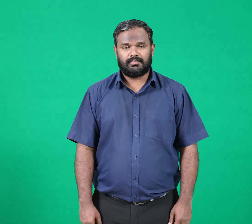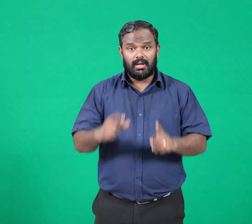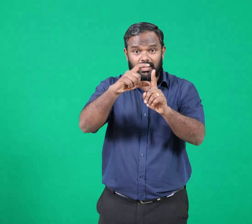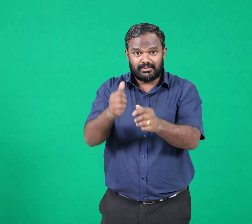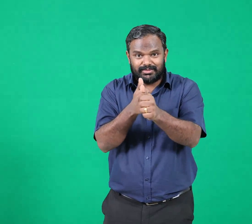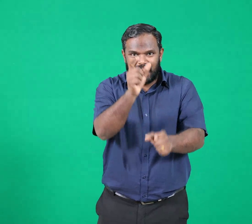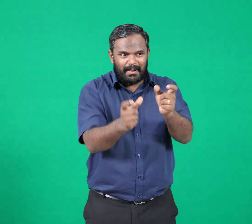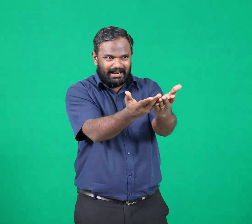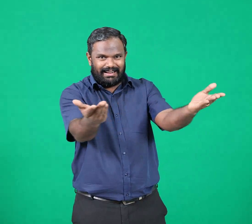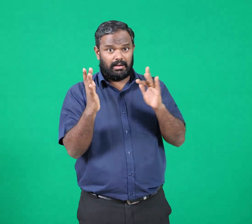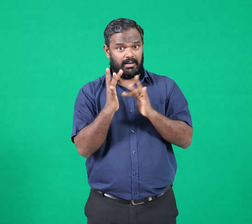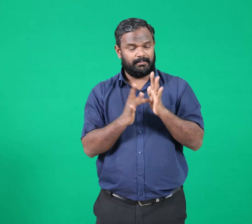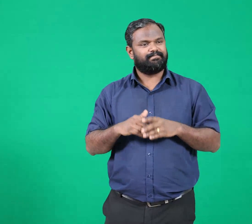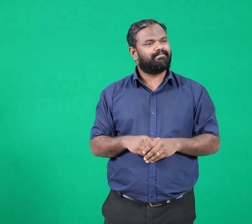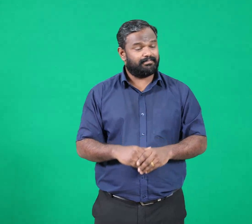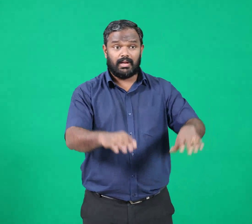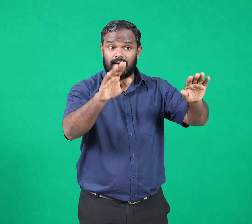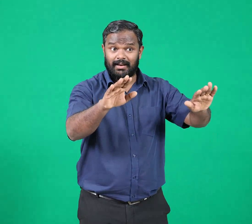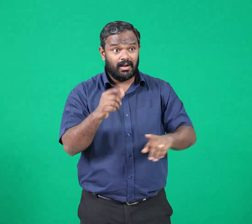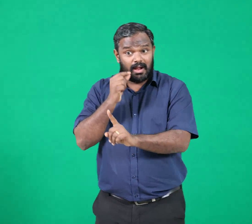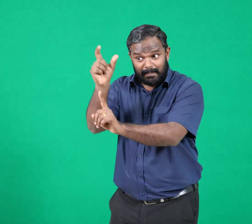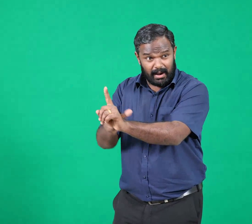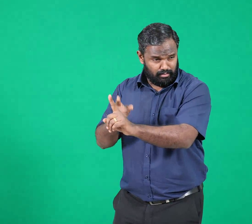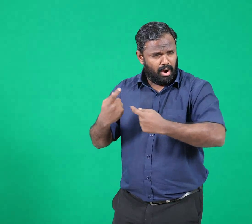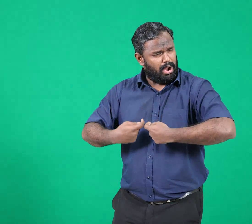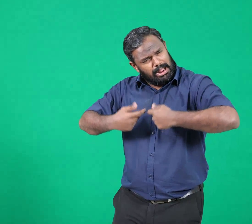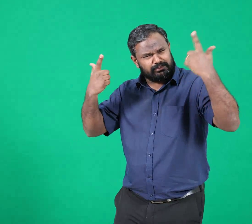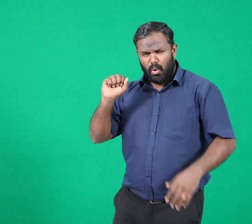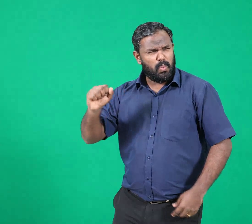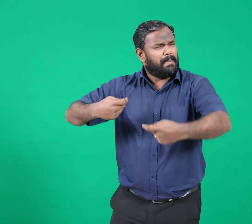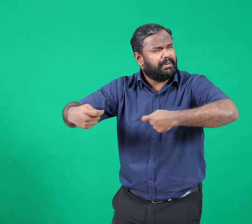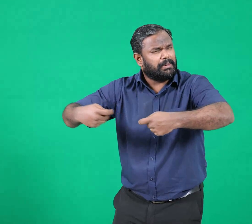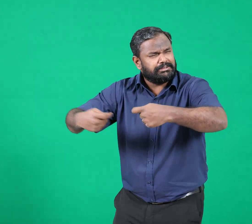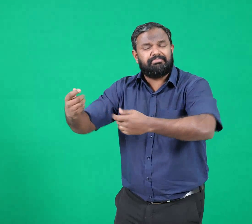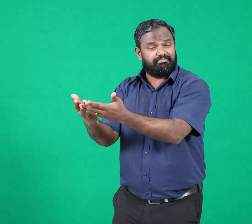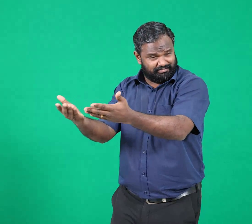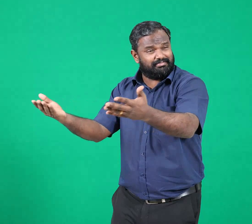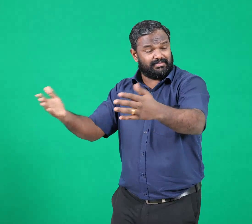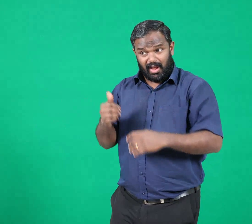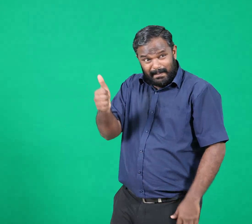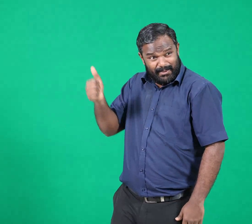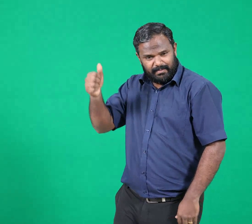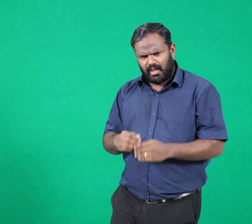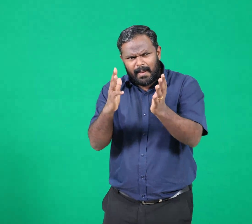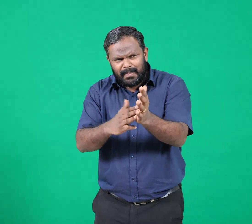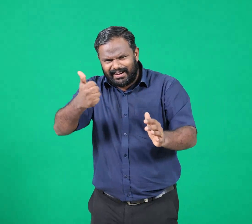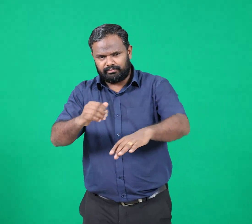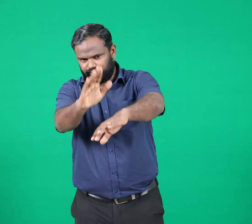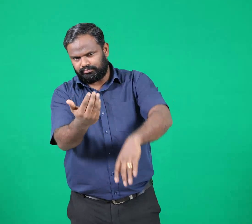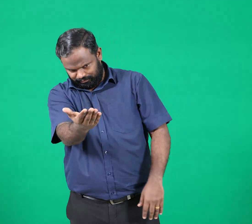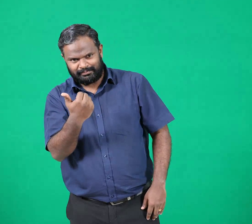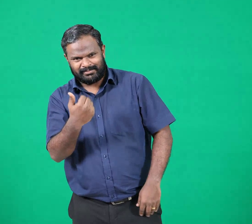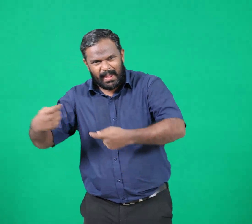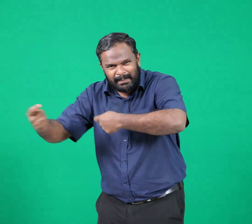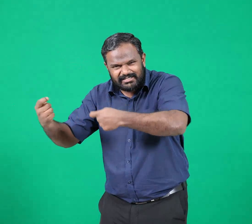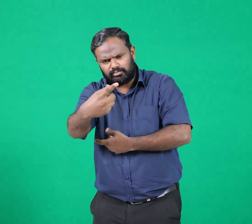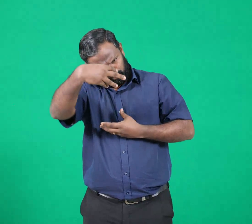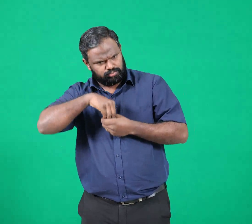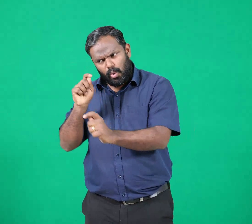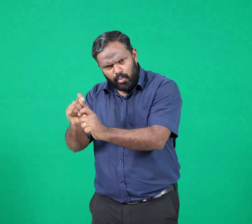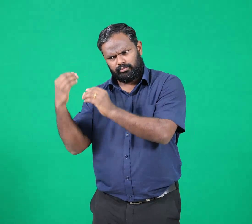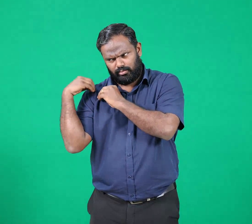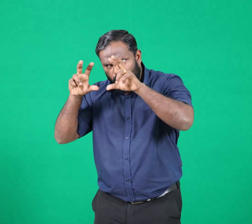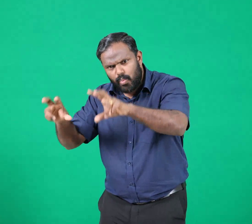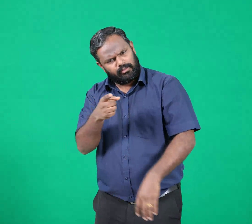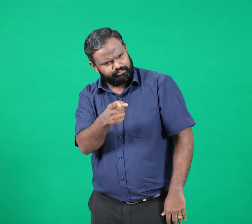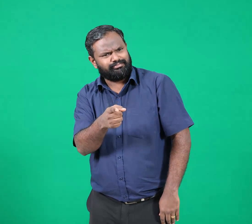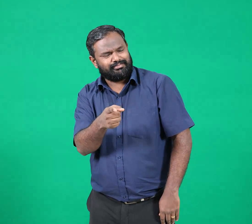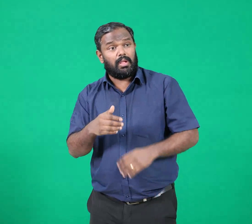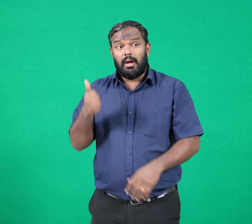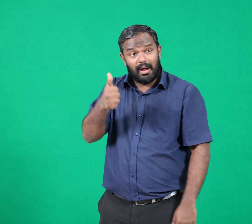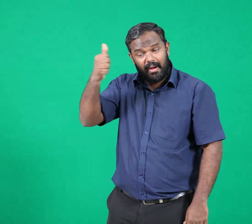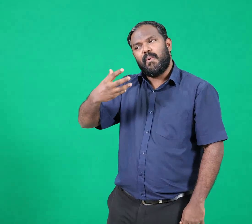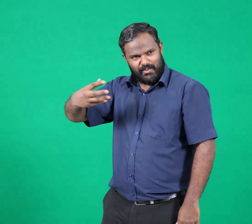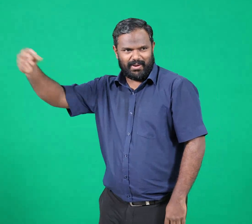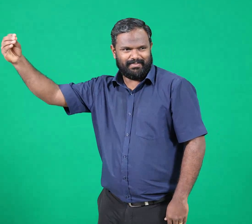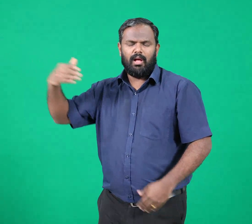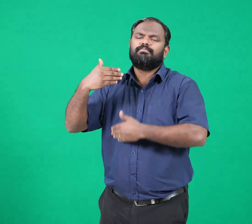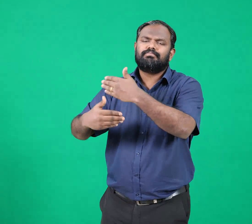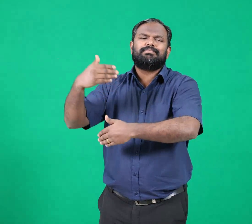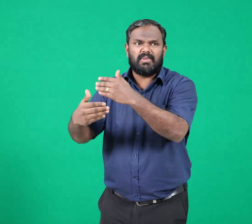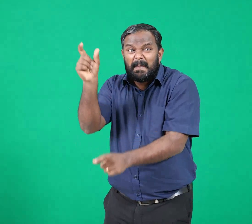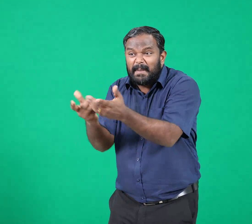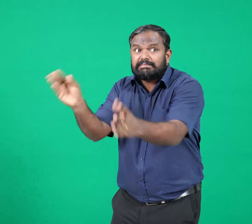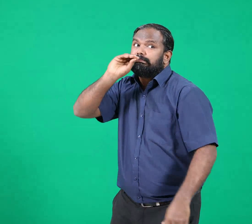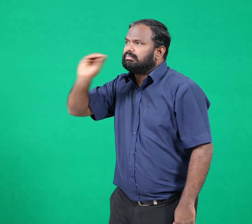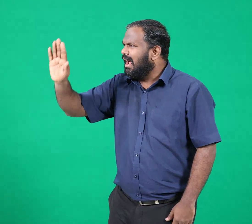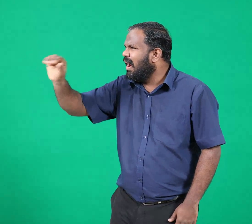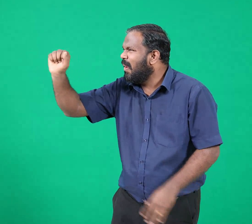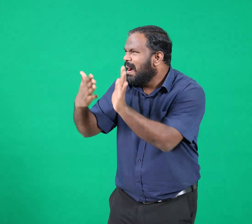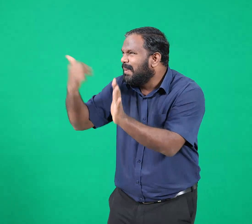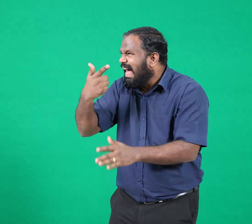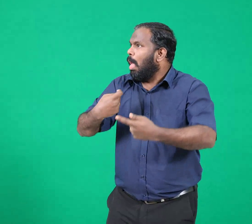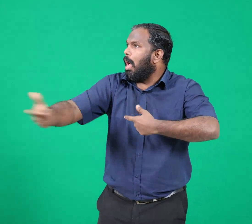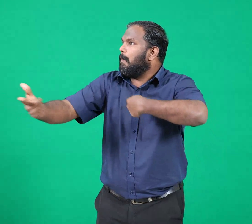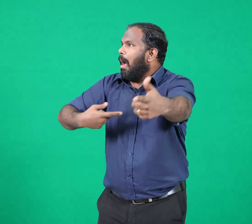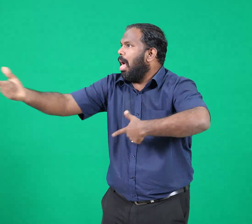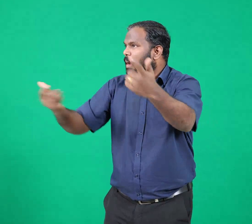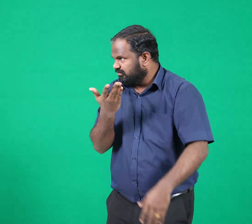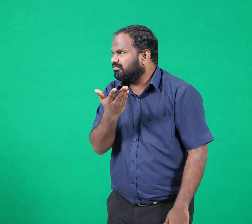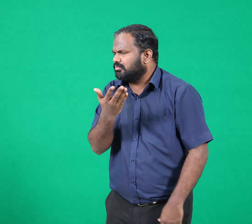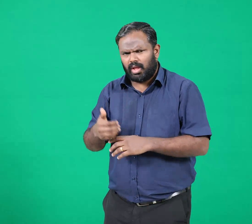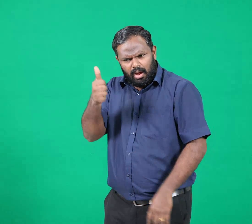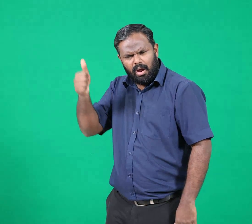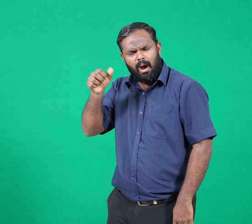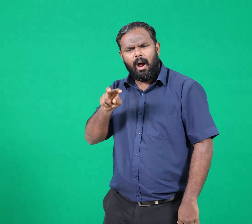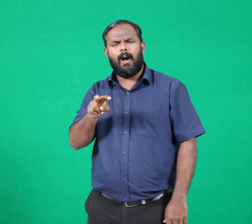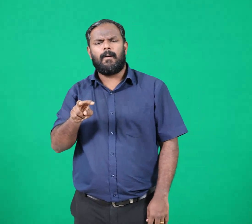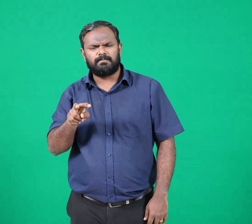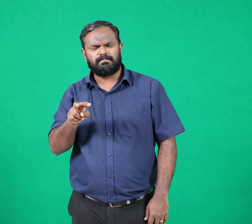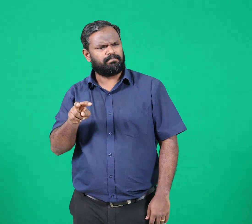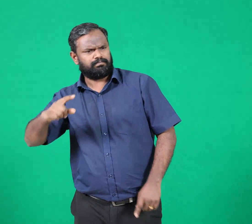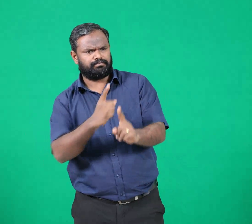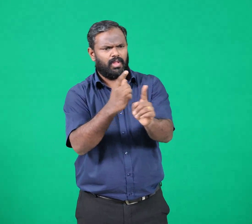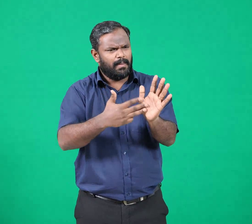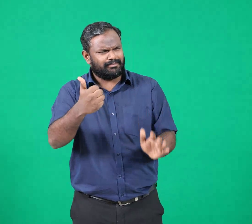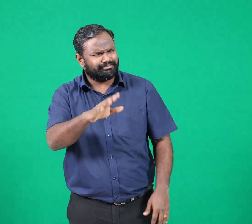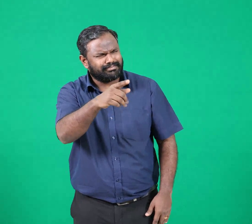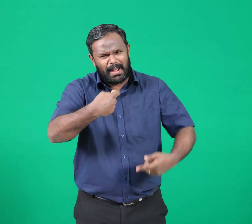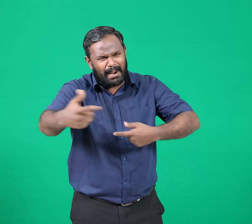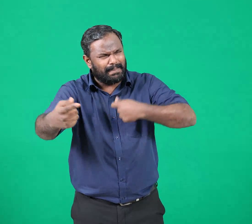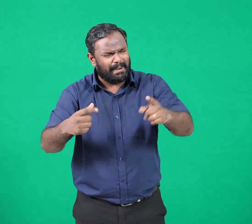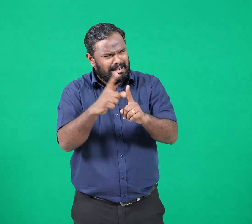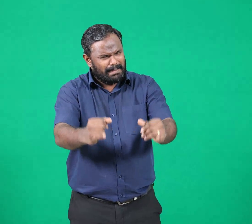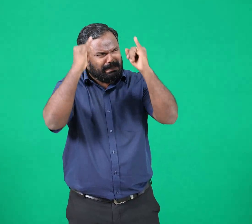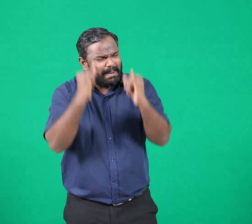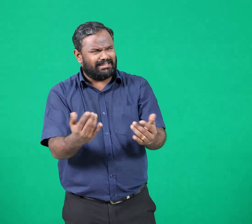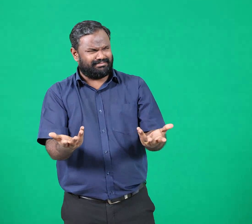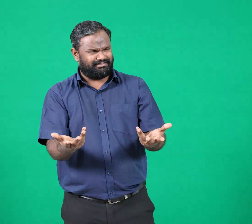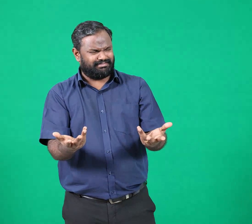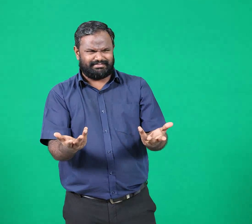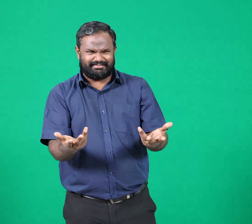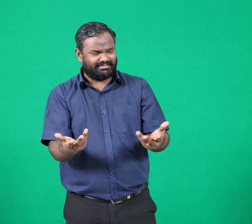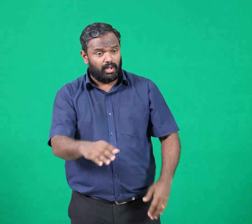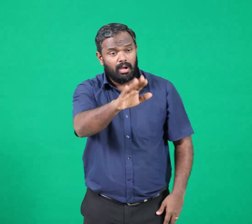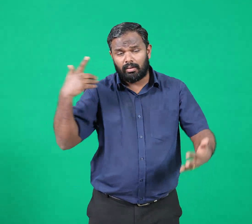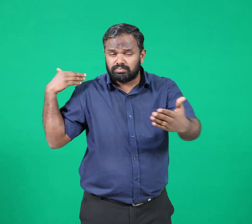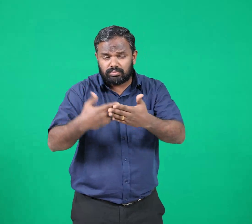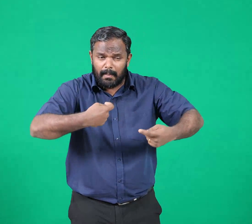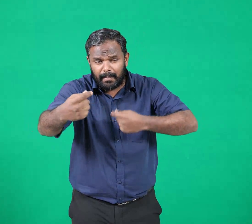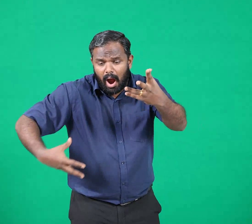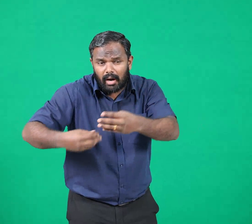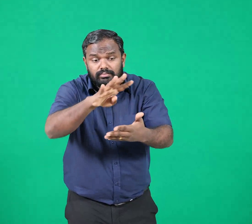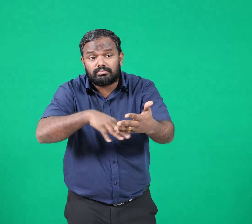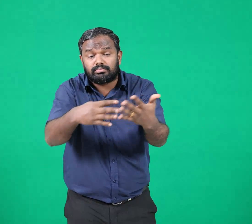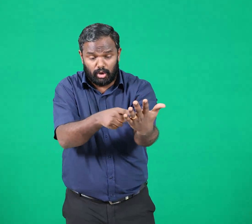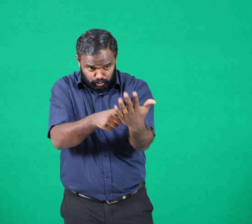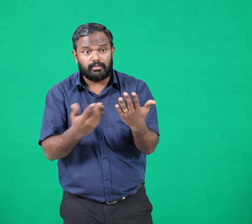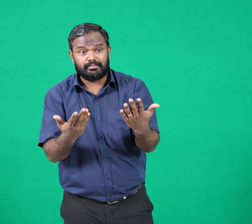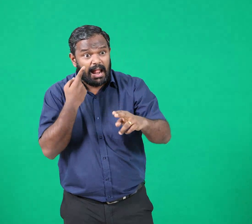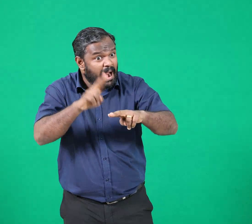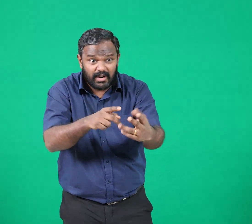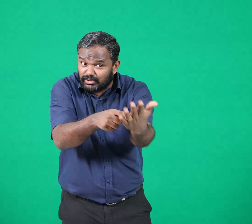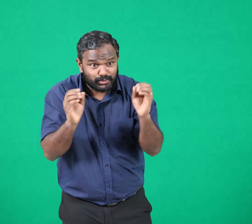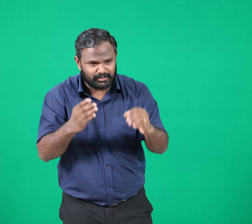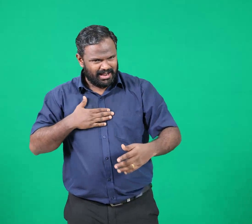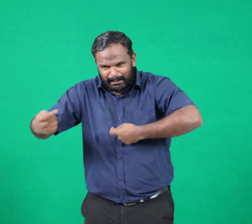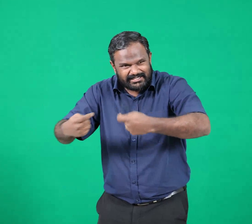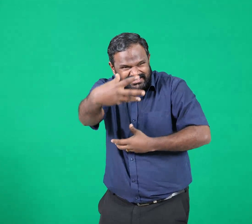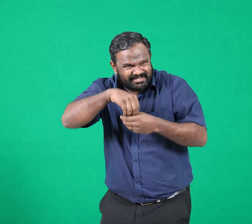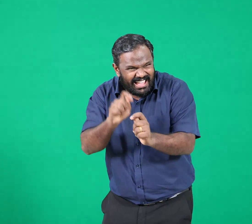Jesus also said to His disciples, "There was a rich man whose manager was accused of wasting his possessions. So he called him in to ask, ' What is this I hear about you? Turn in an account of your management, for you cannot be manager any longer.'